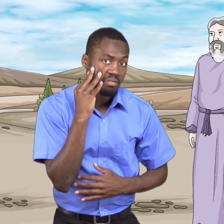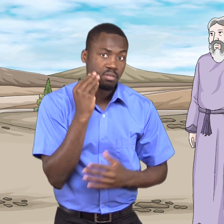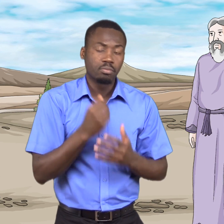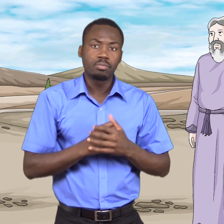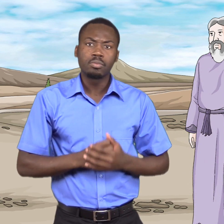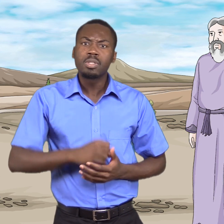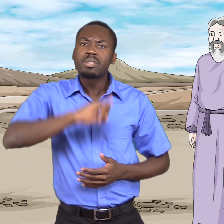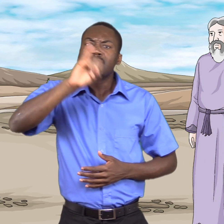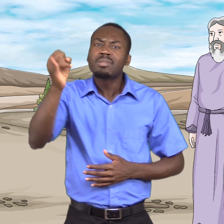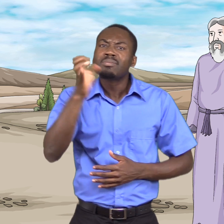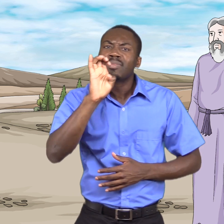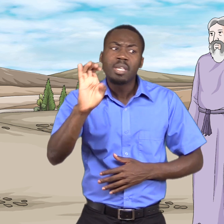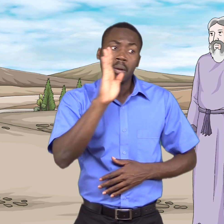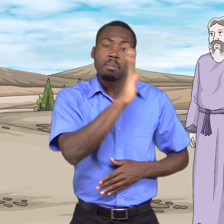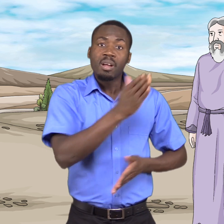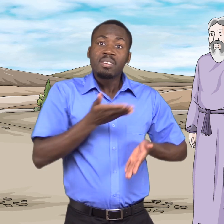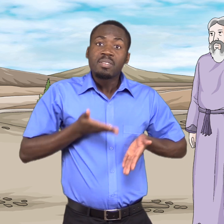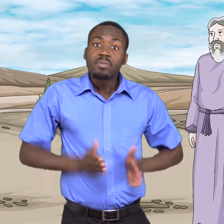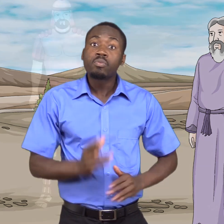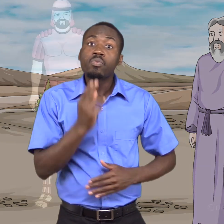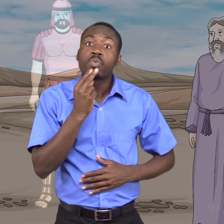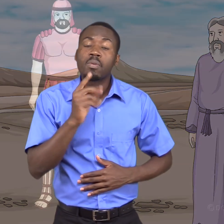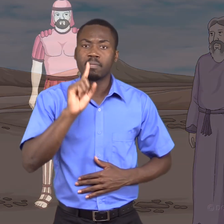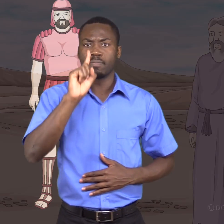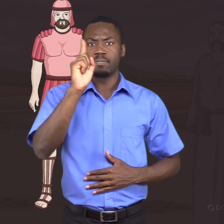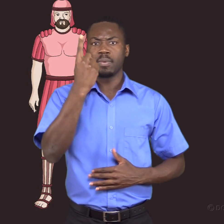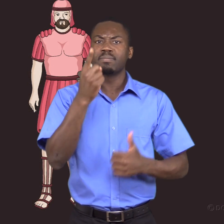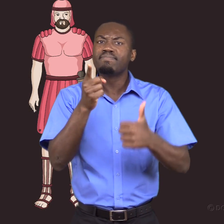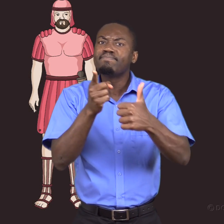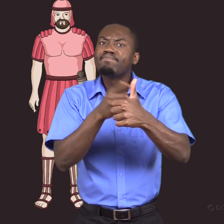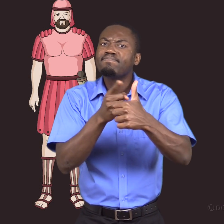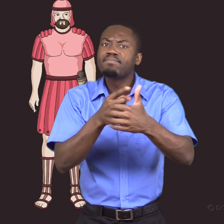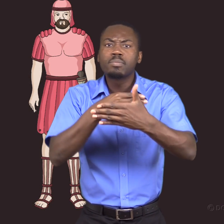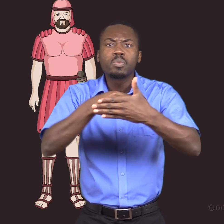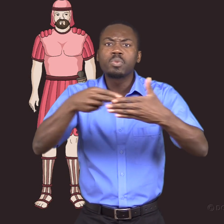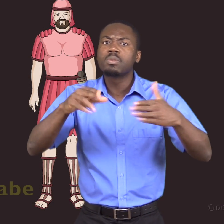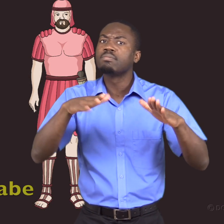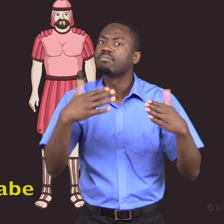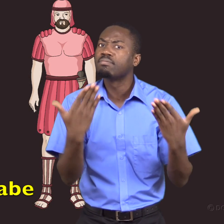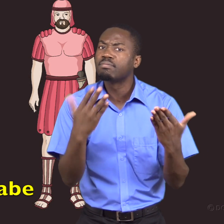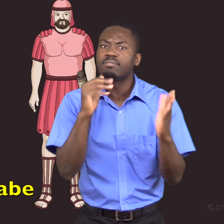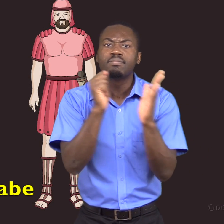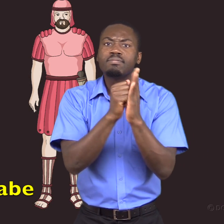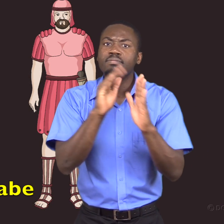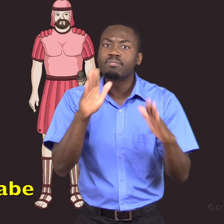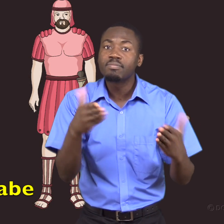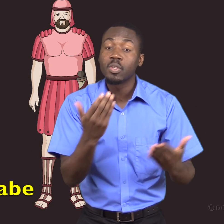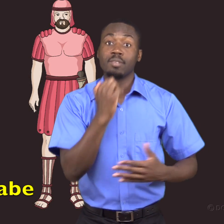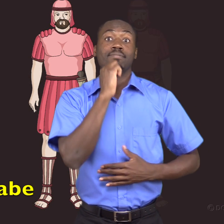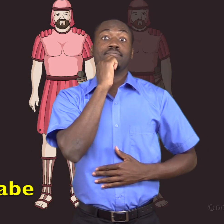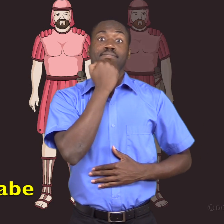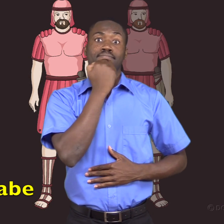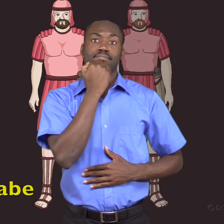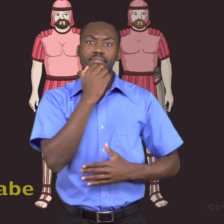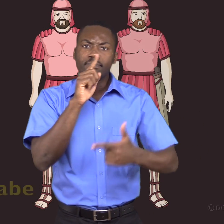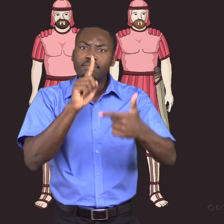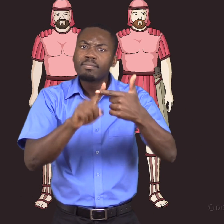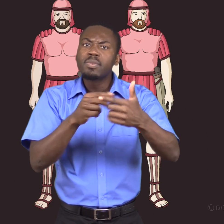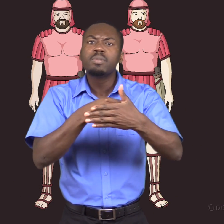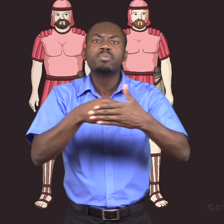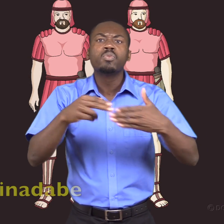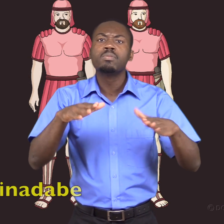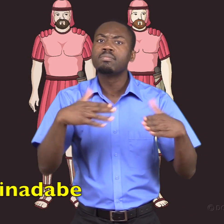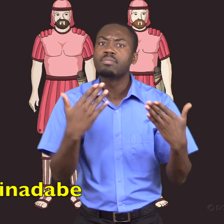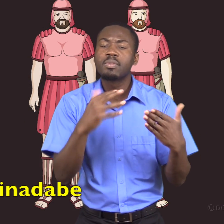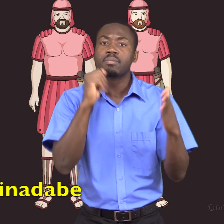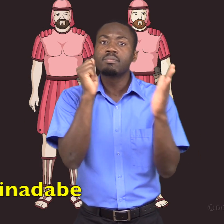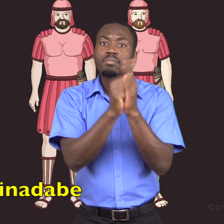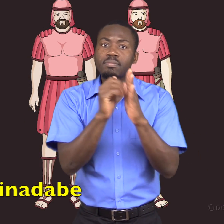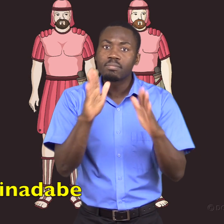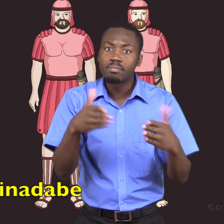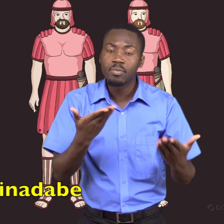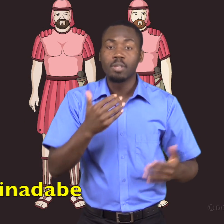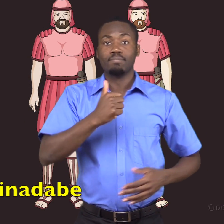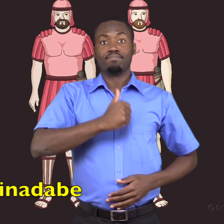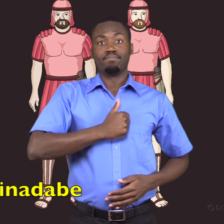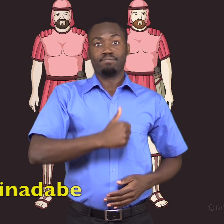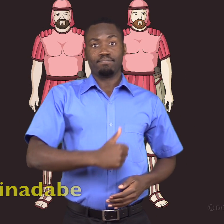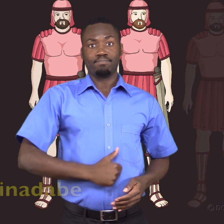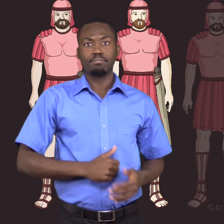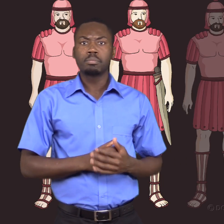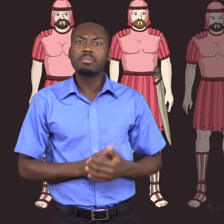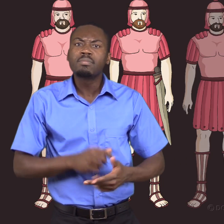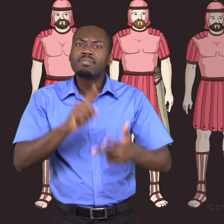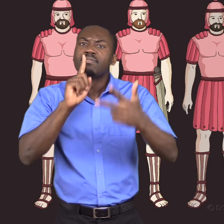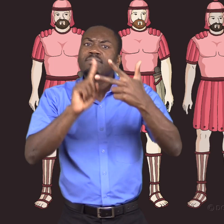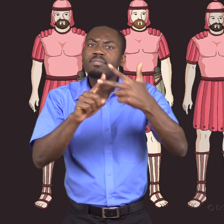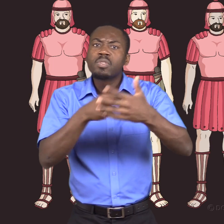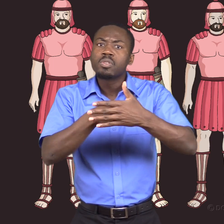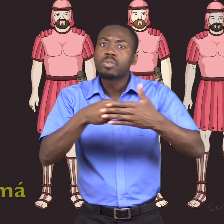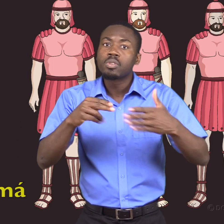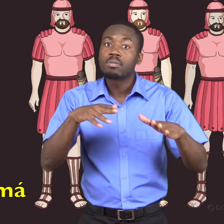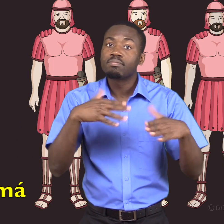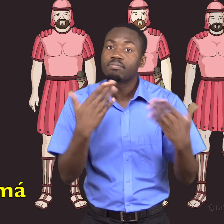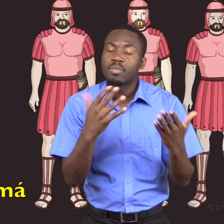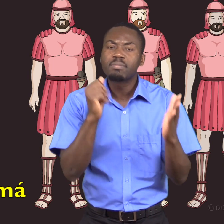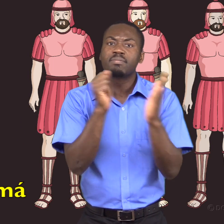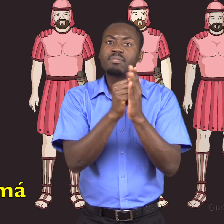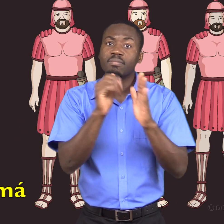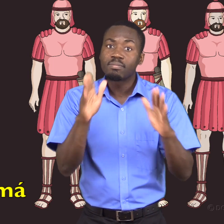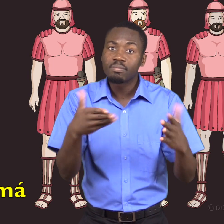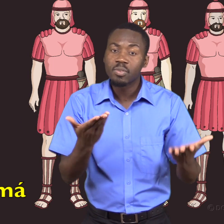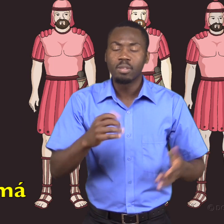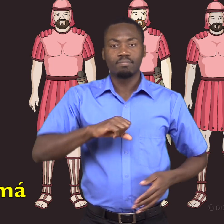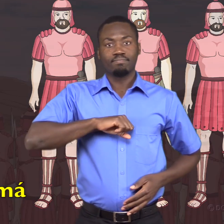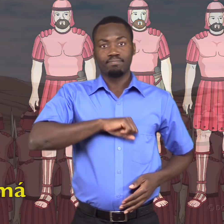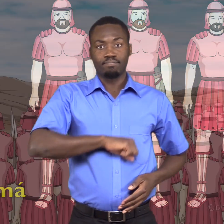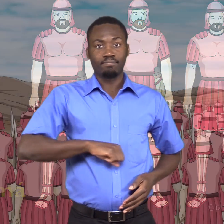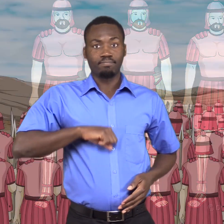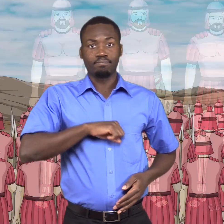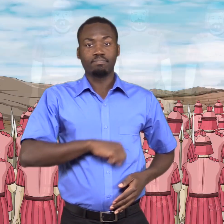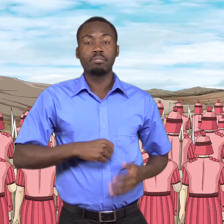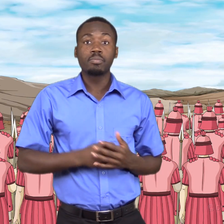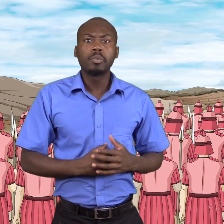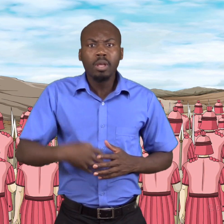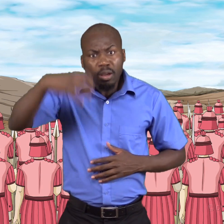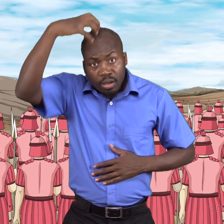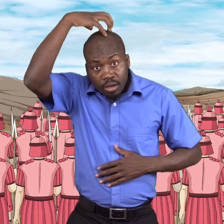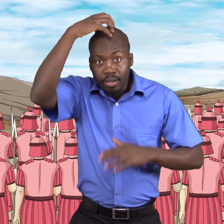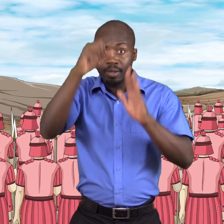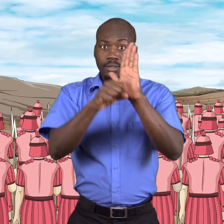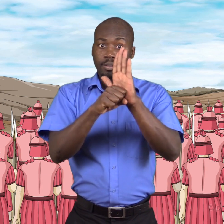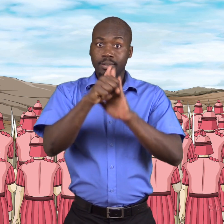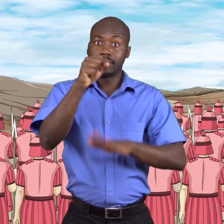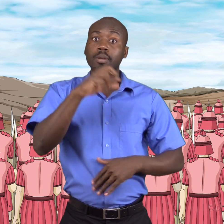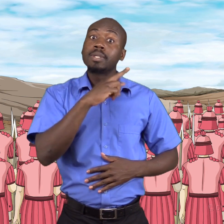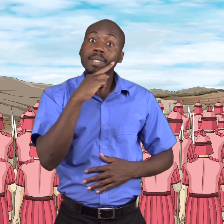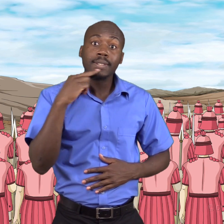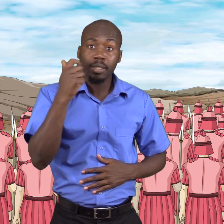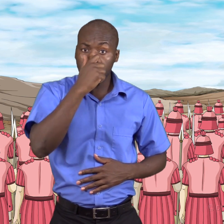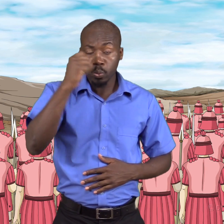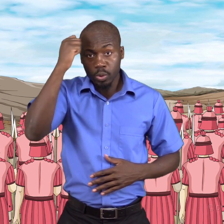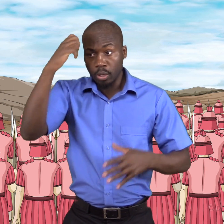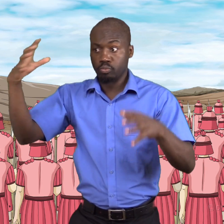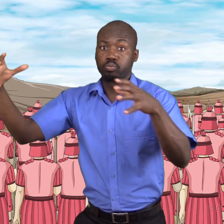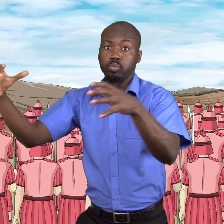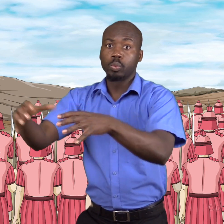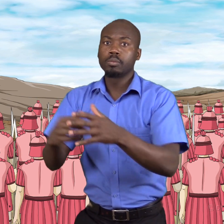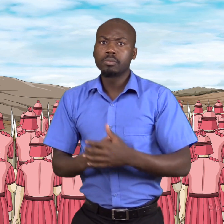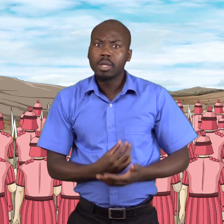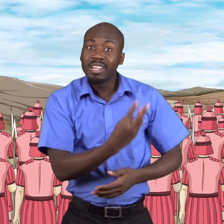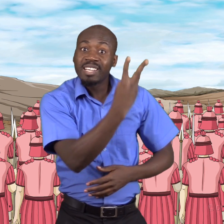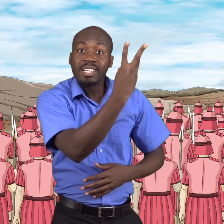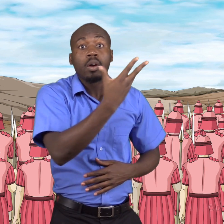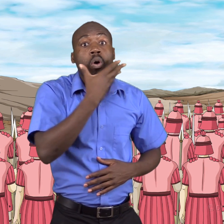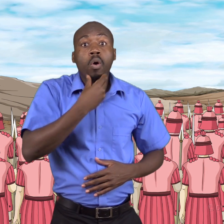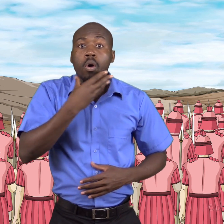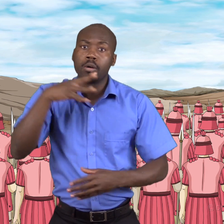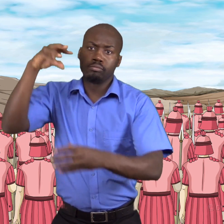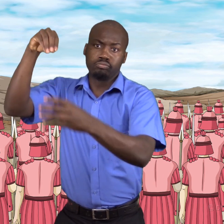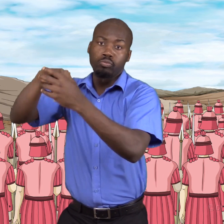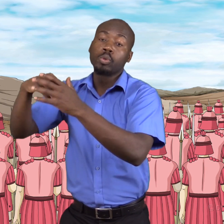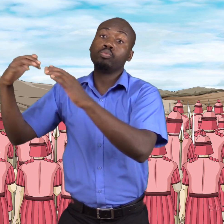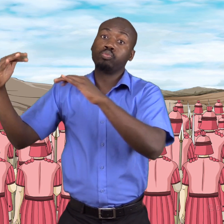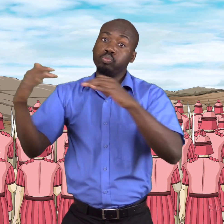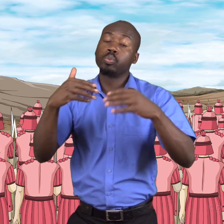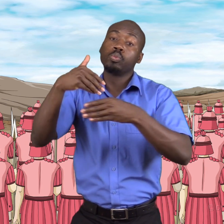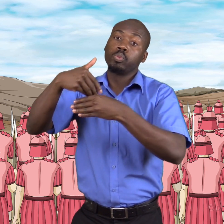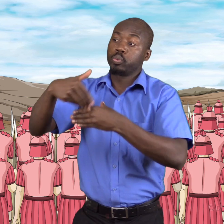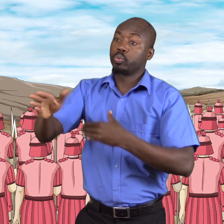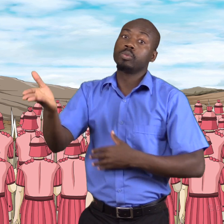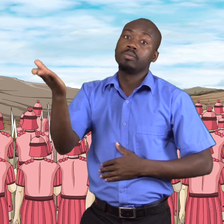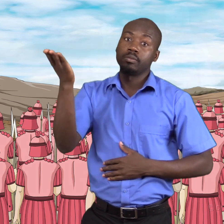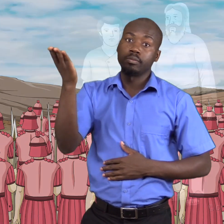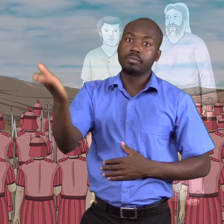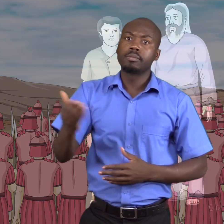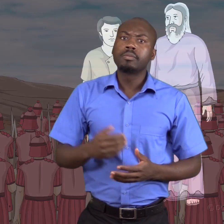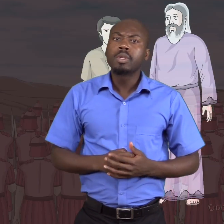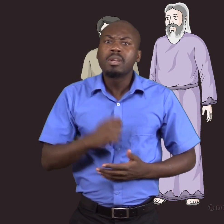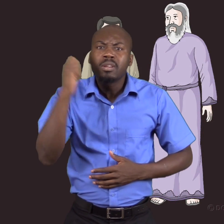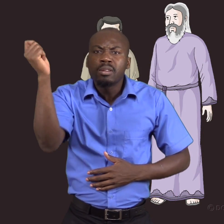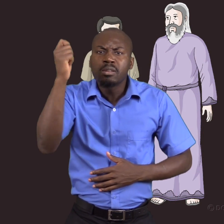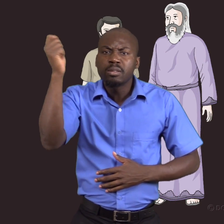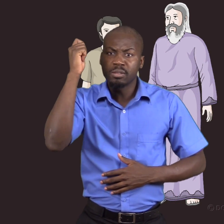The three older sons of Jesse had followed Saul into battle: The firstborn was Eliab, the second was Abinadab, and the third was Shammah.